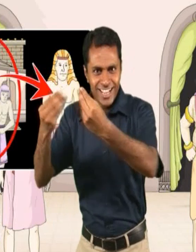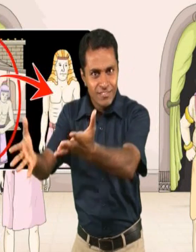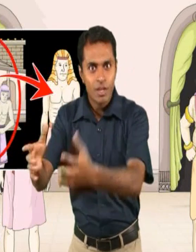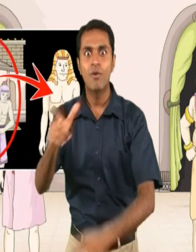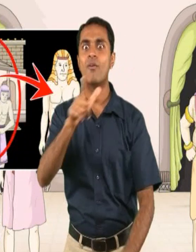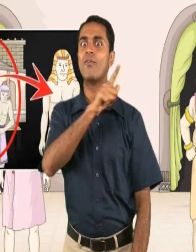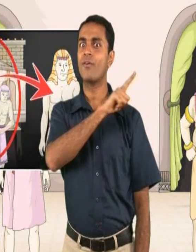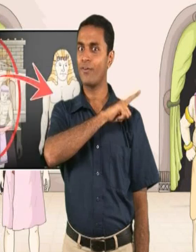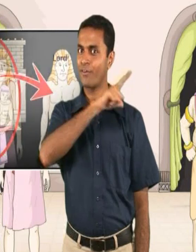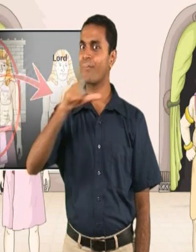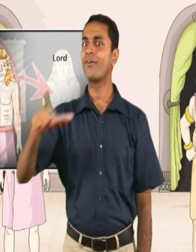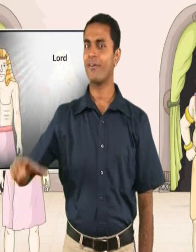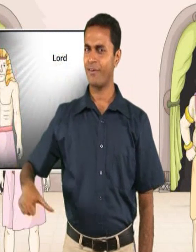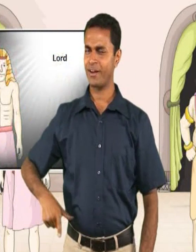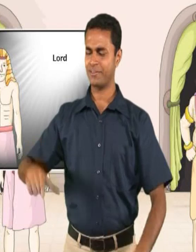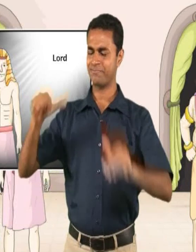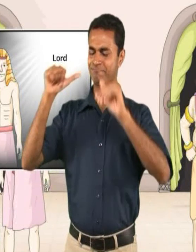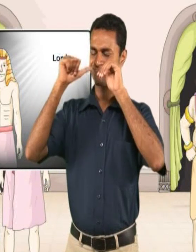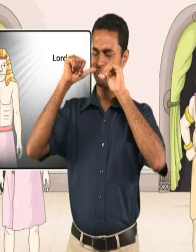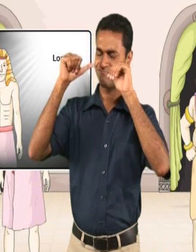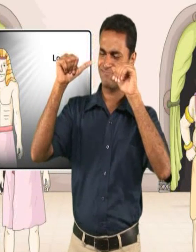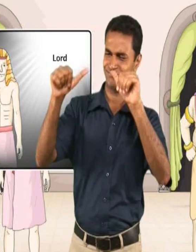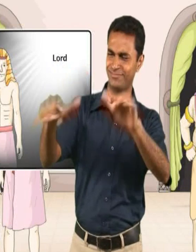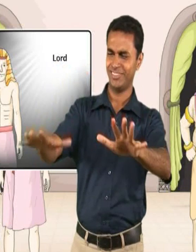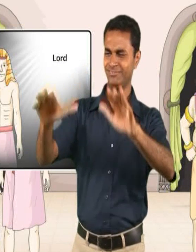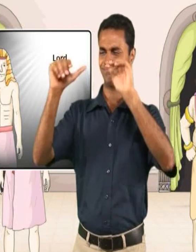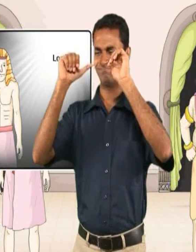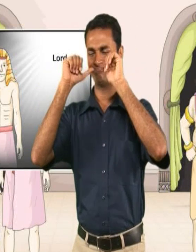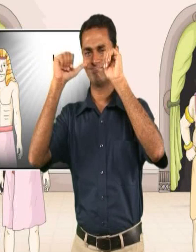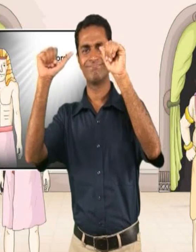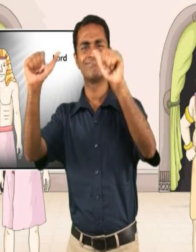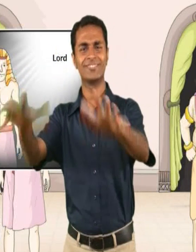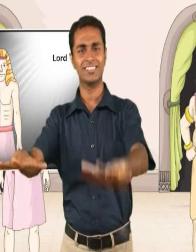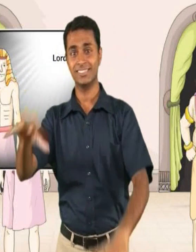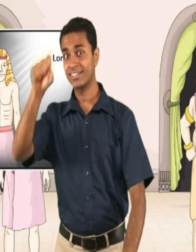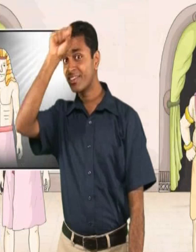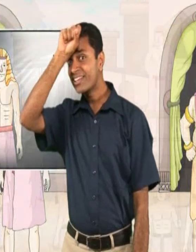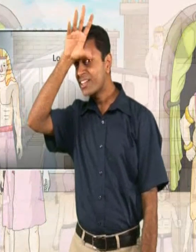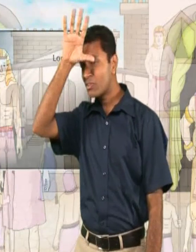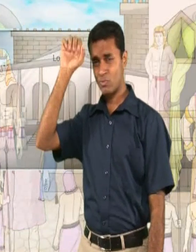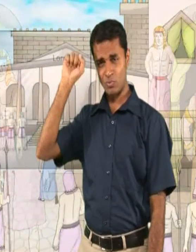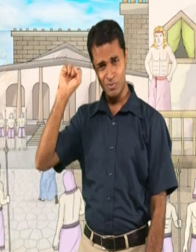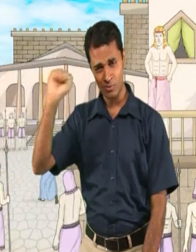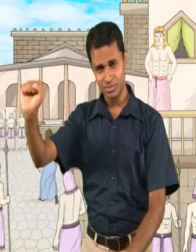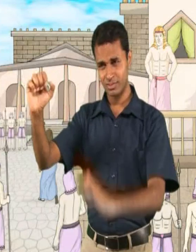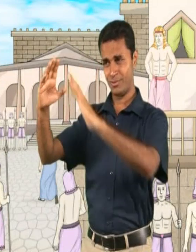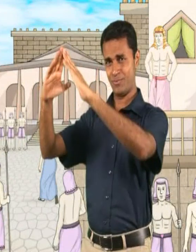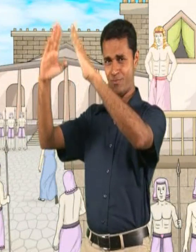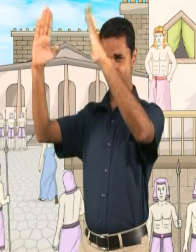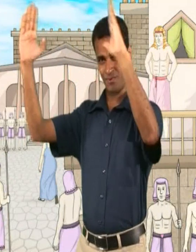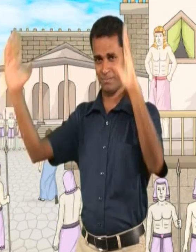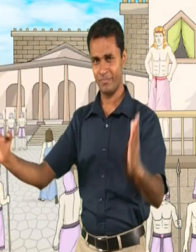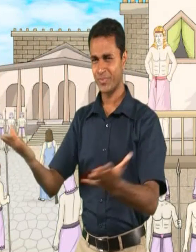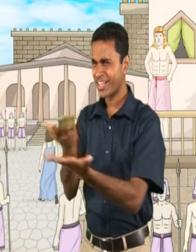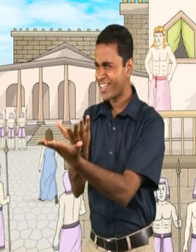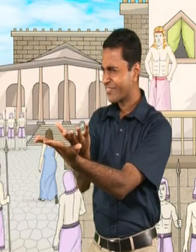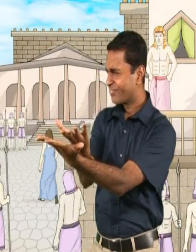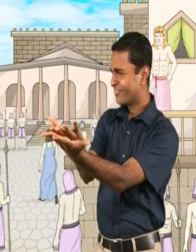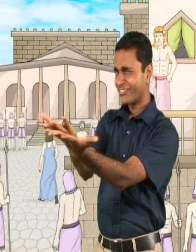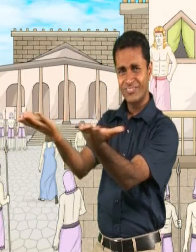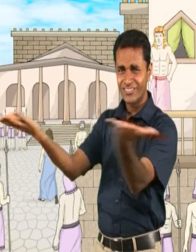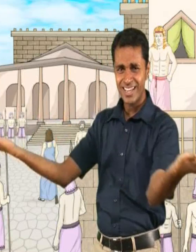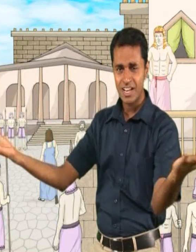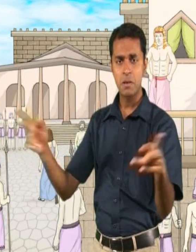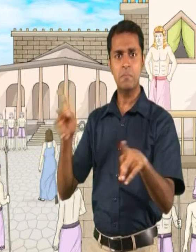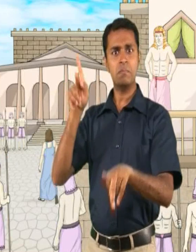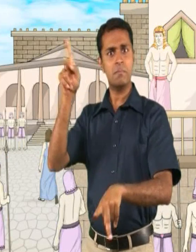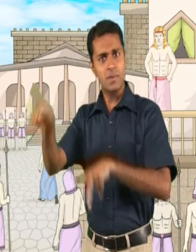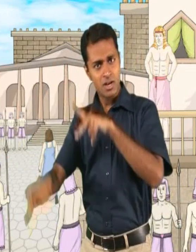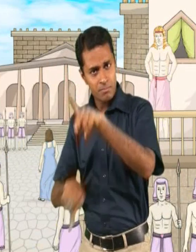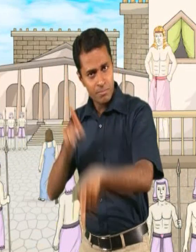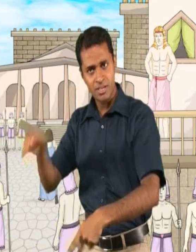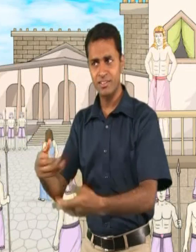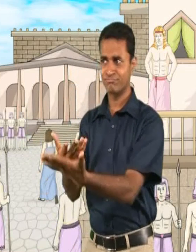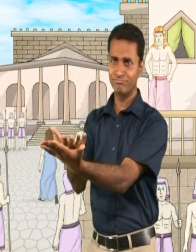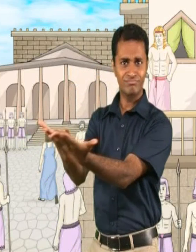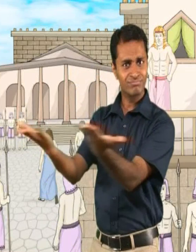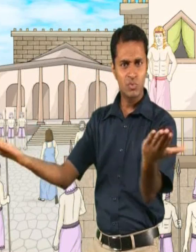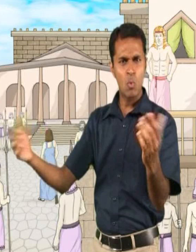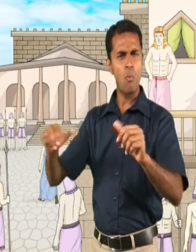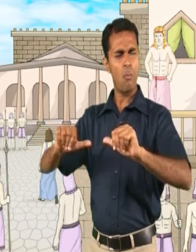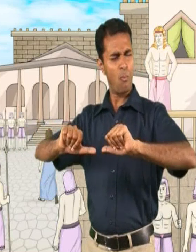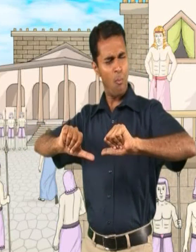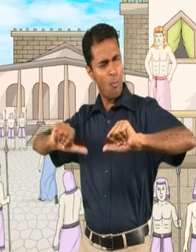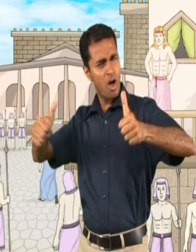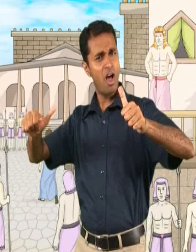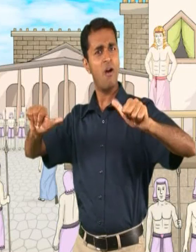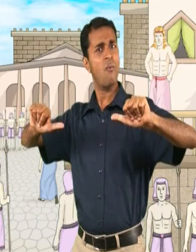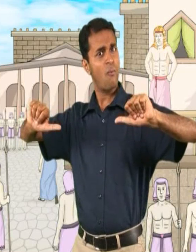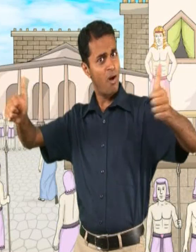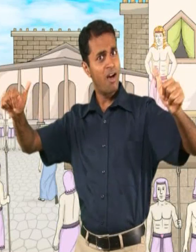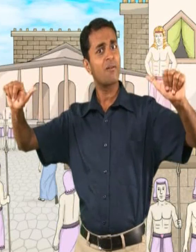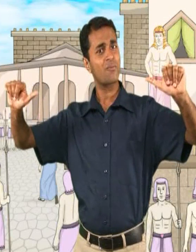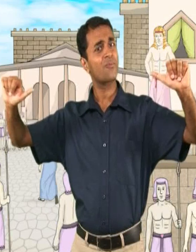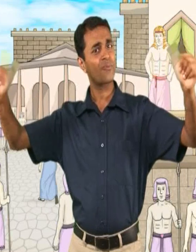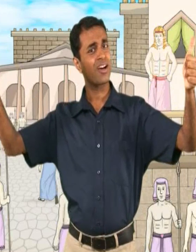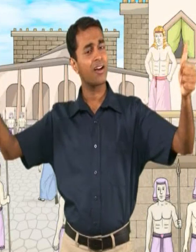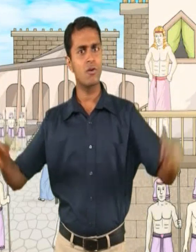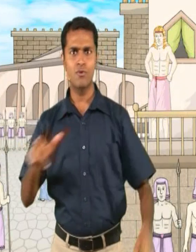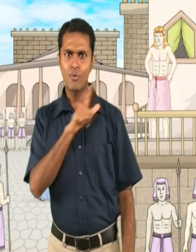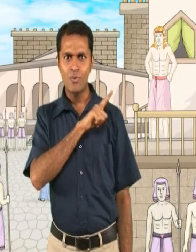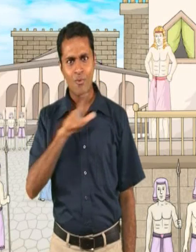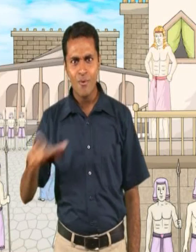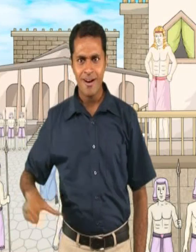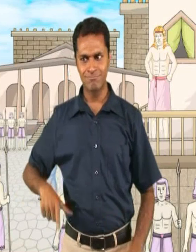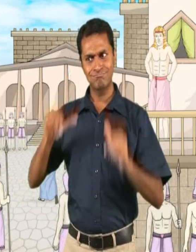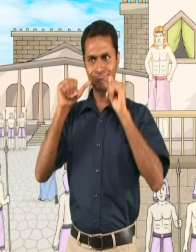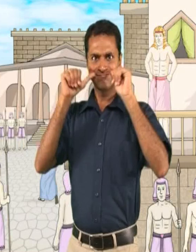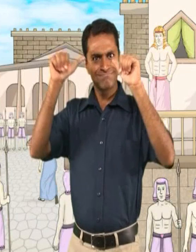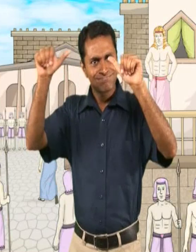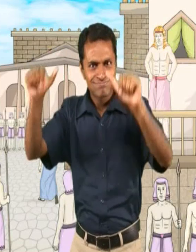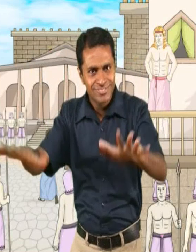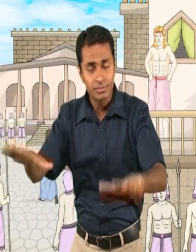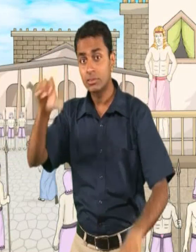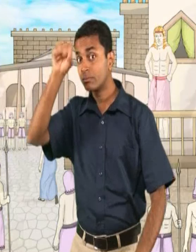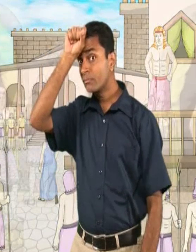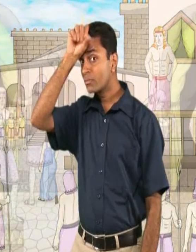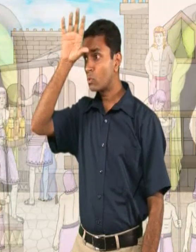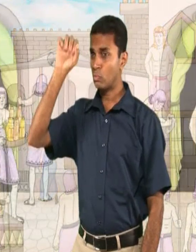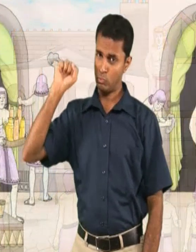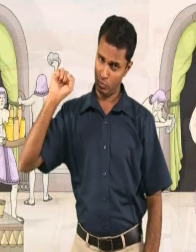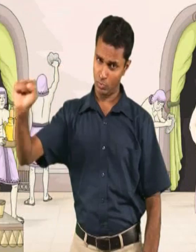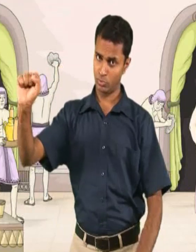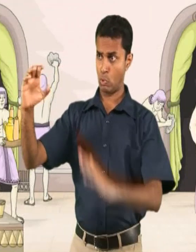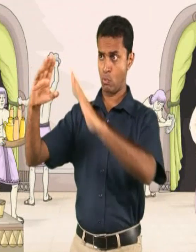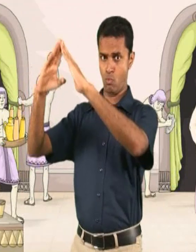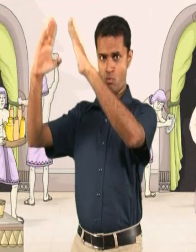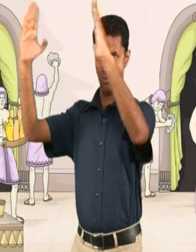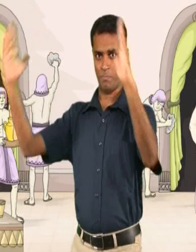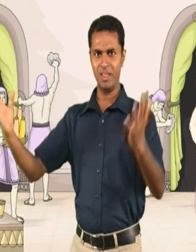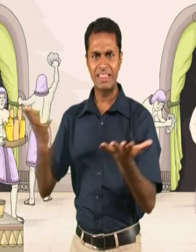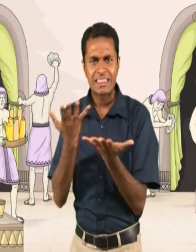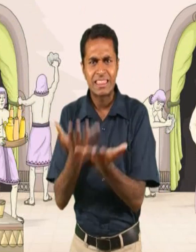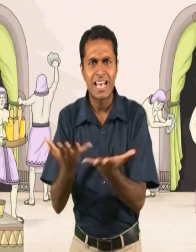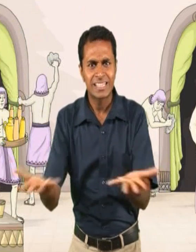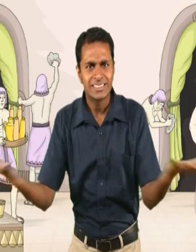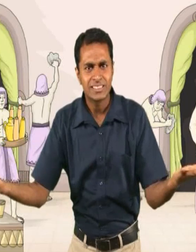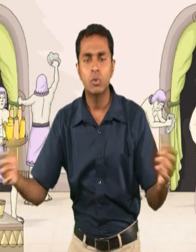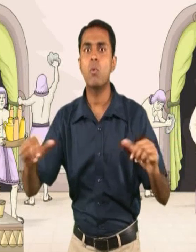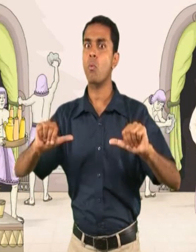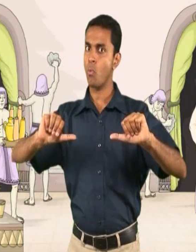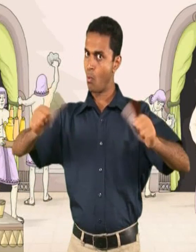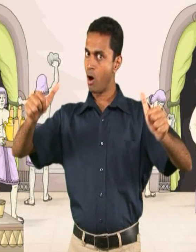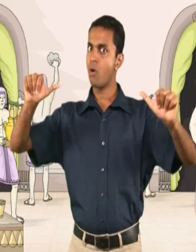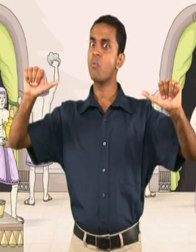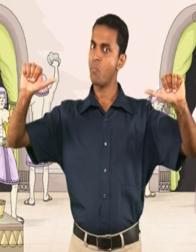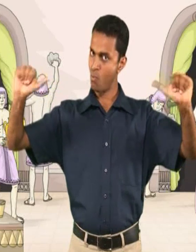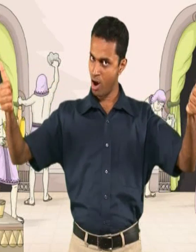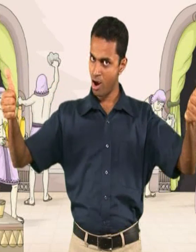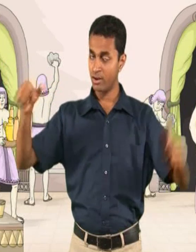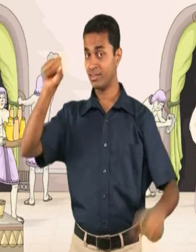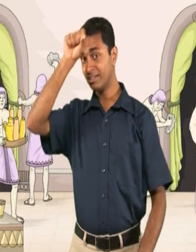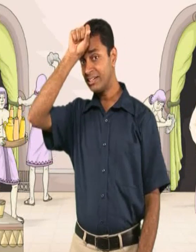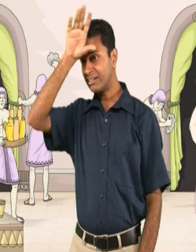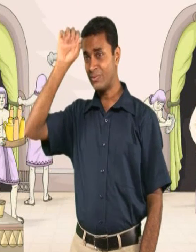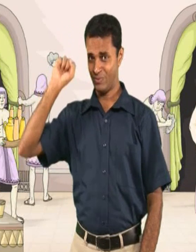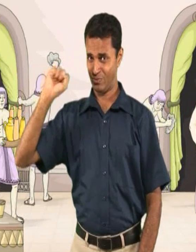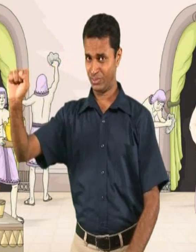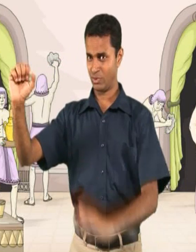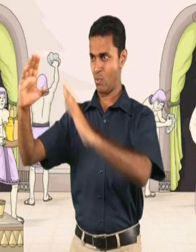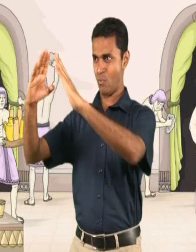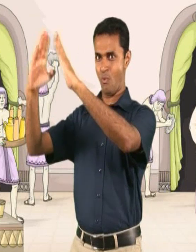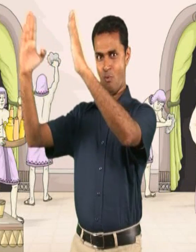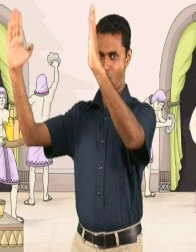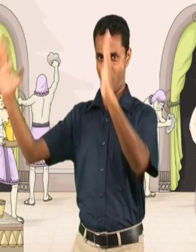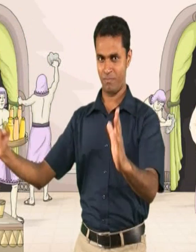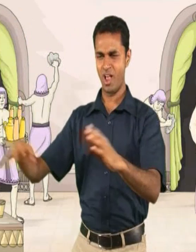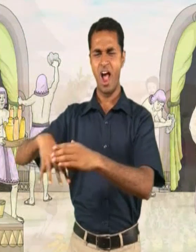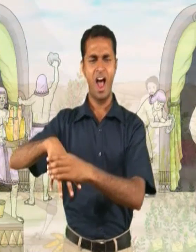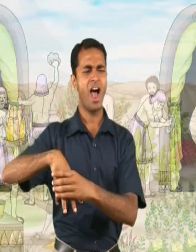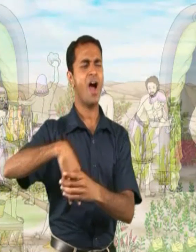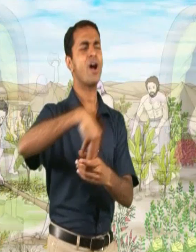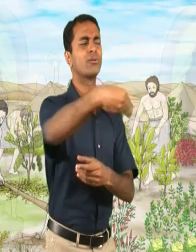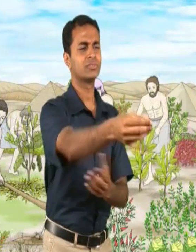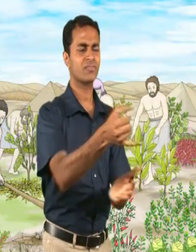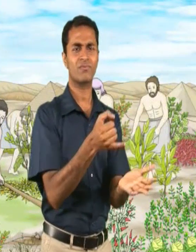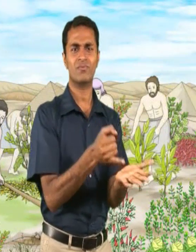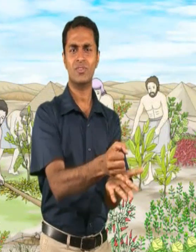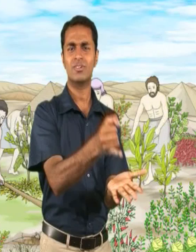From the time that he put Joseph in charge of his household and all he owned, the LORD blessed the Egyptian’s household on account of him.